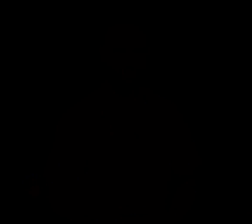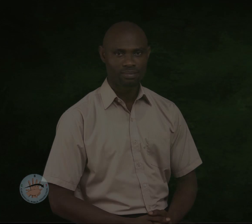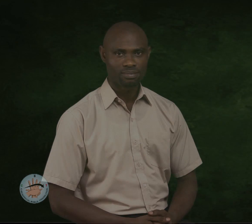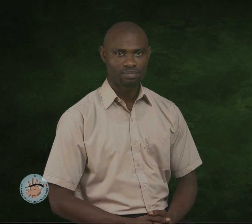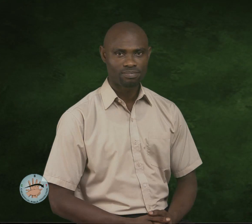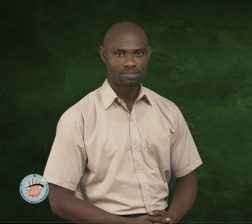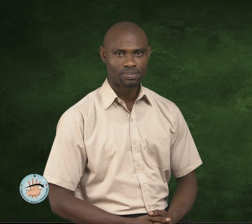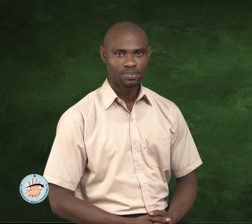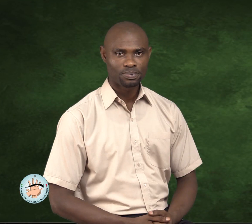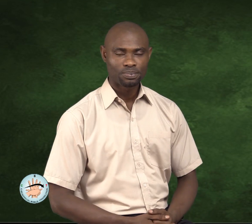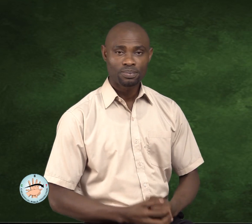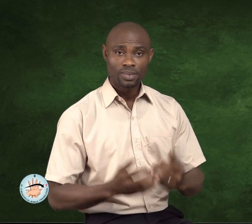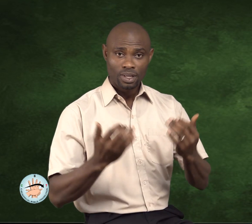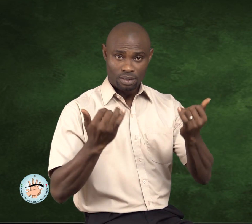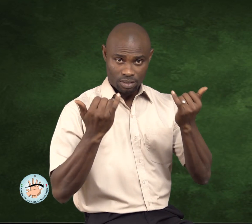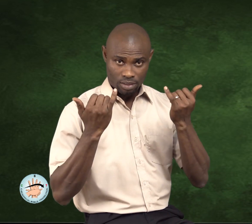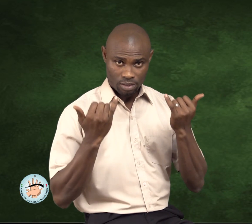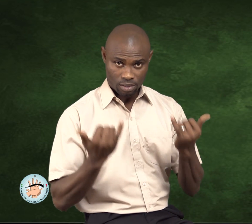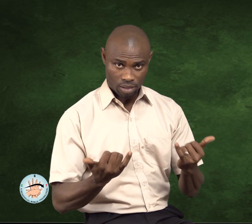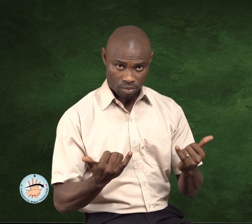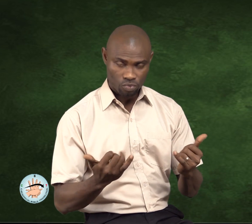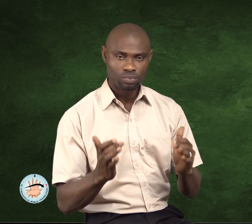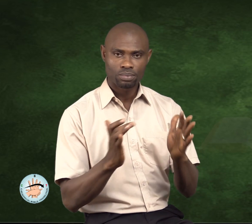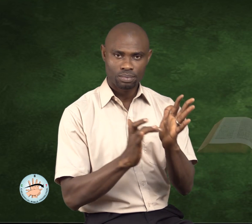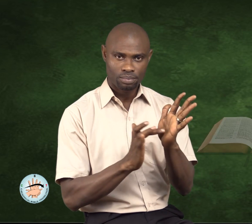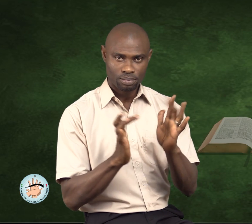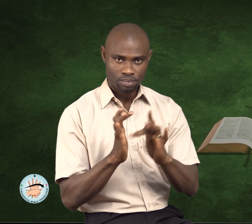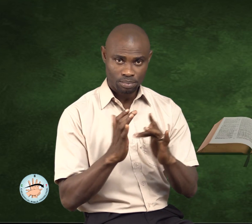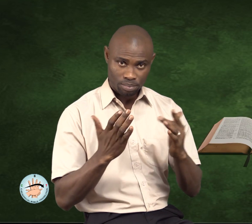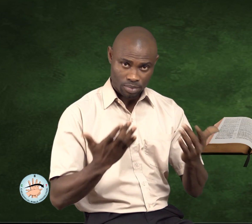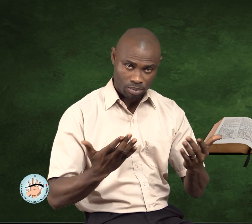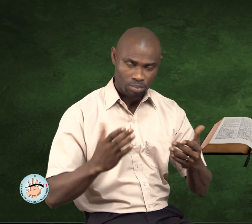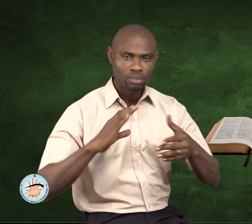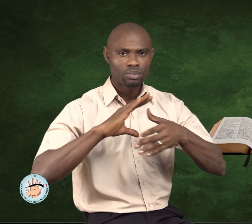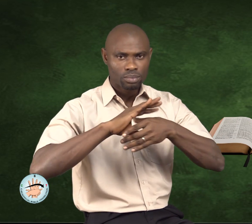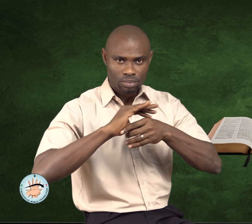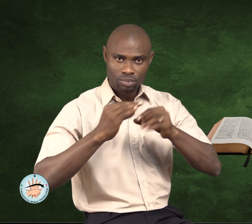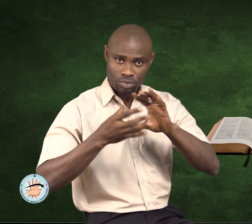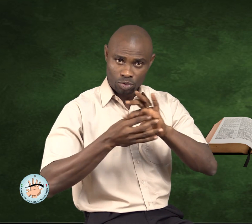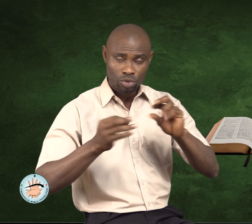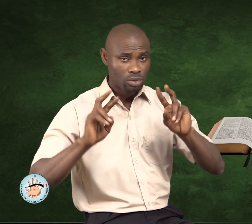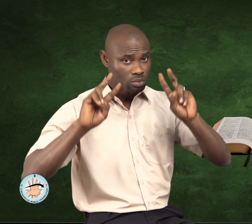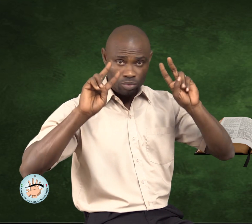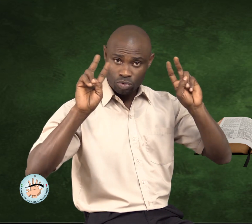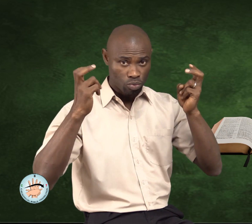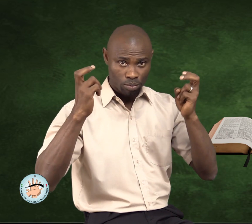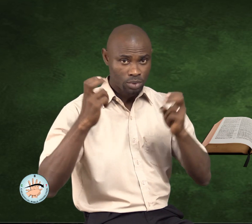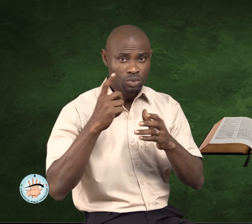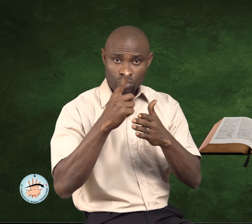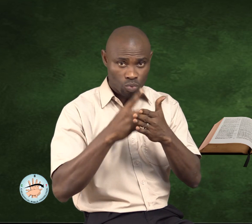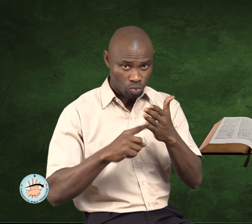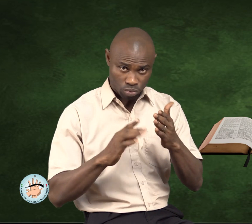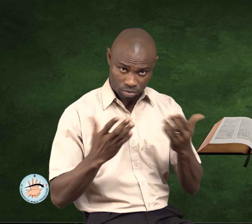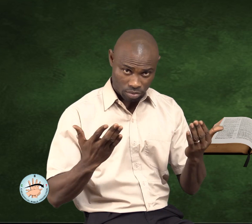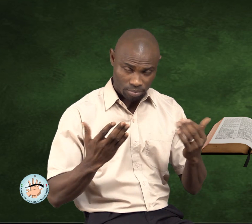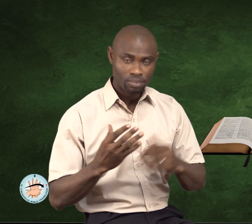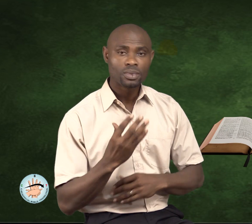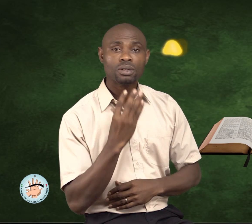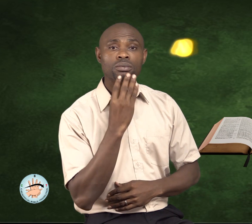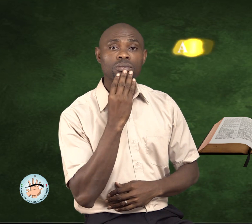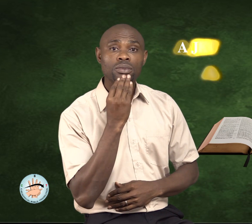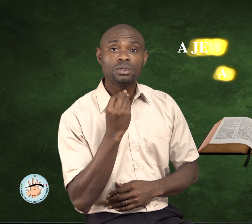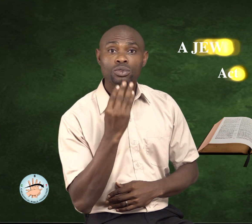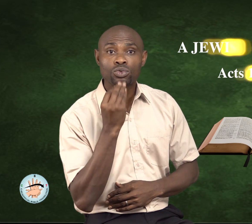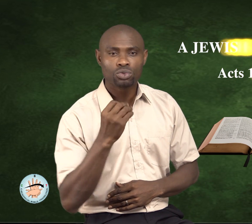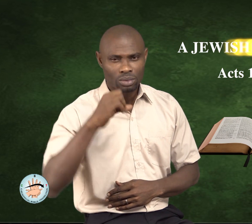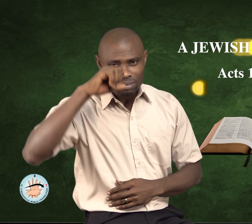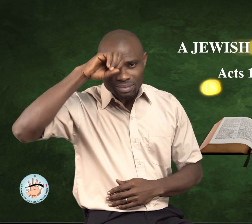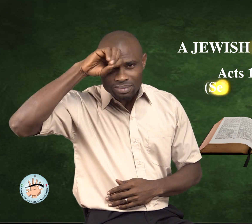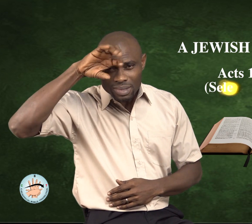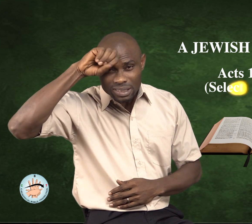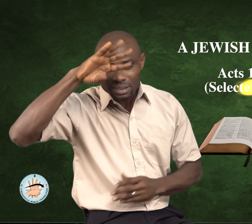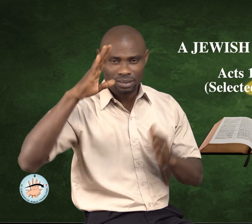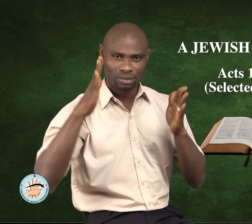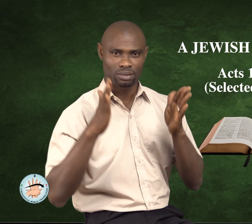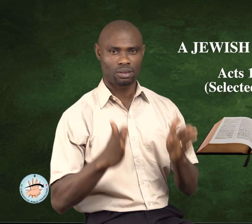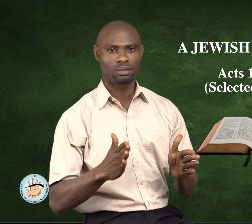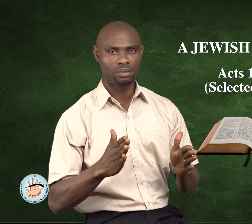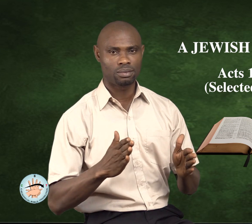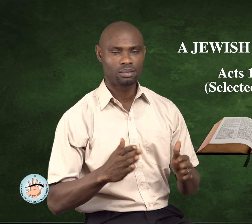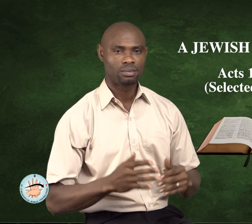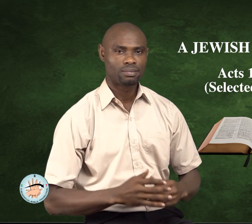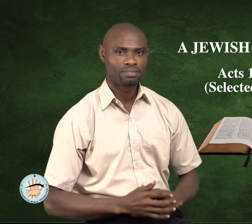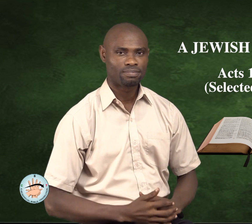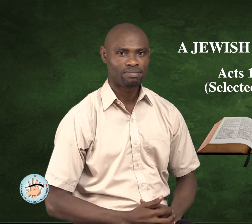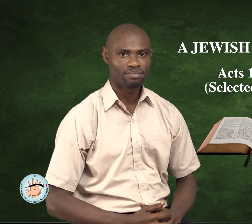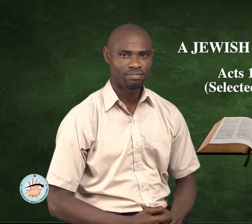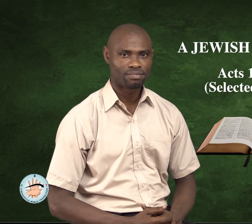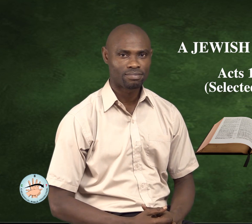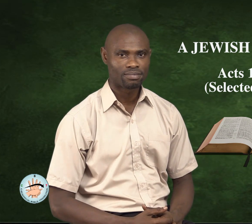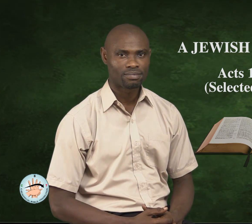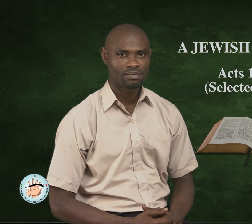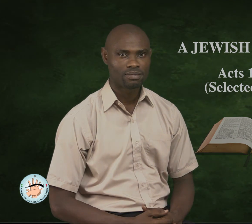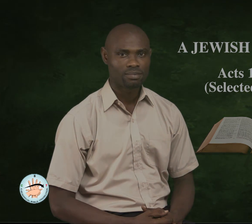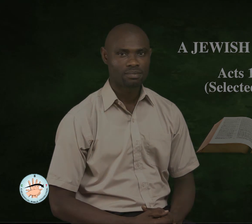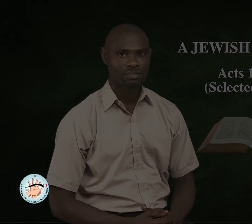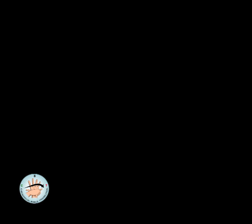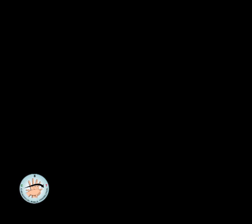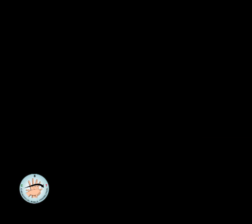Paul and Barnabas' mission and a Jewish sorcerer